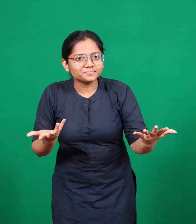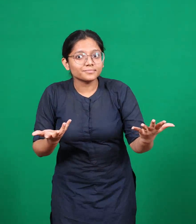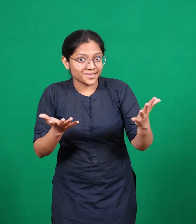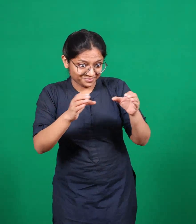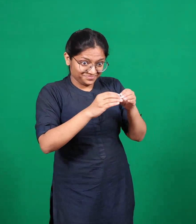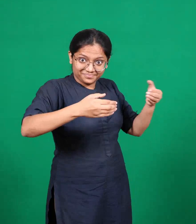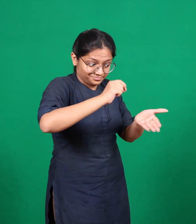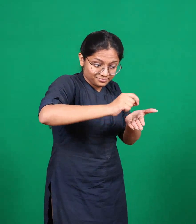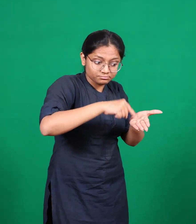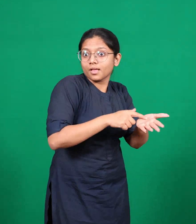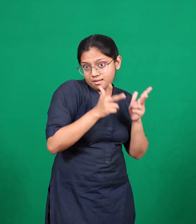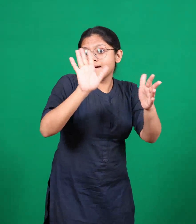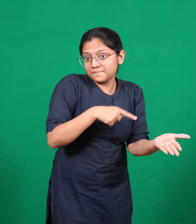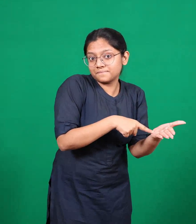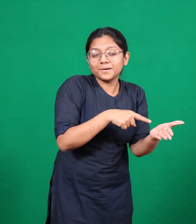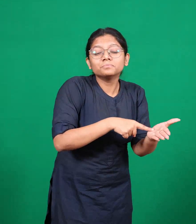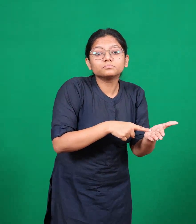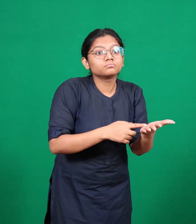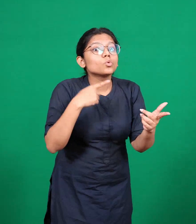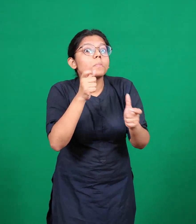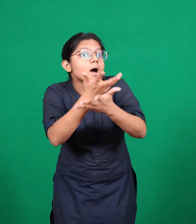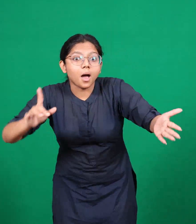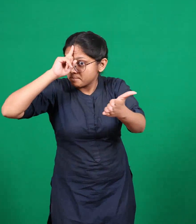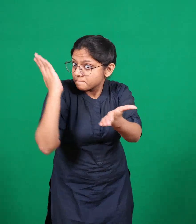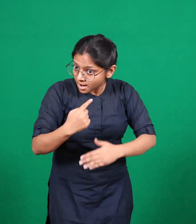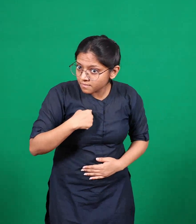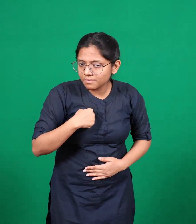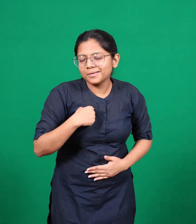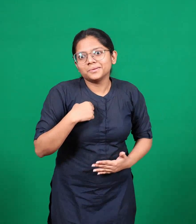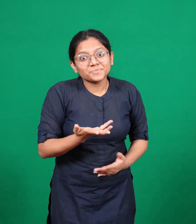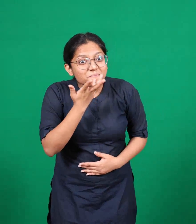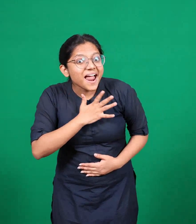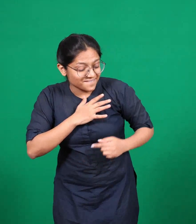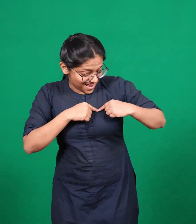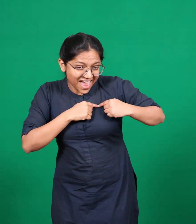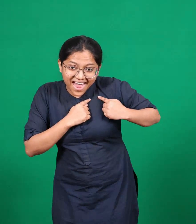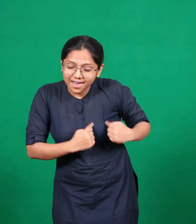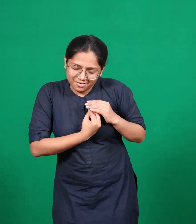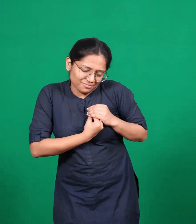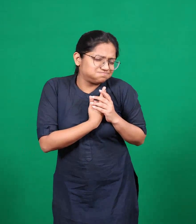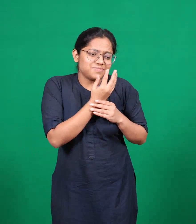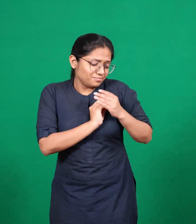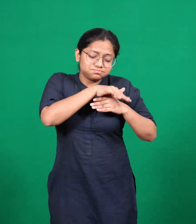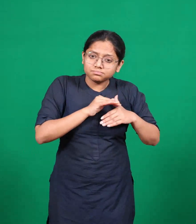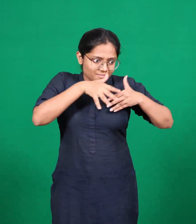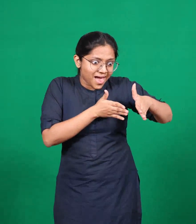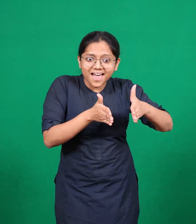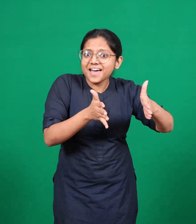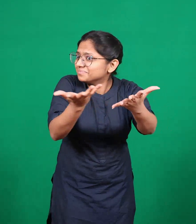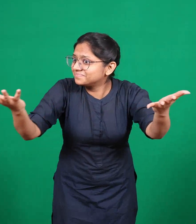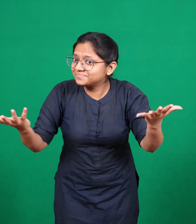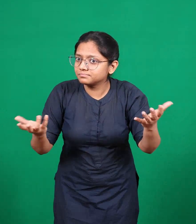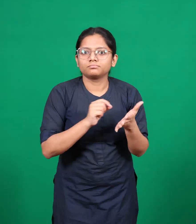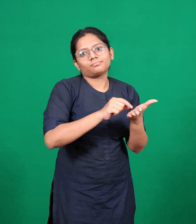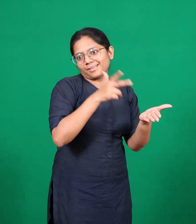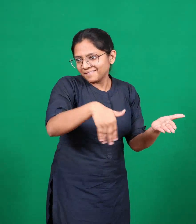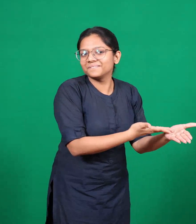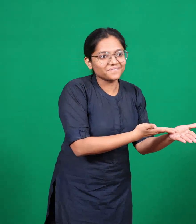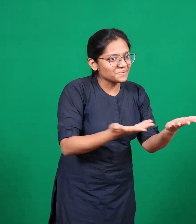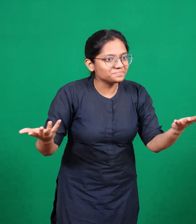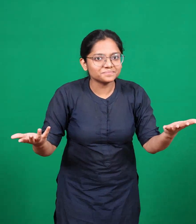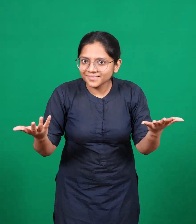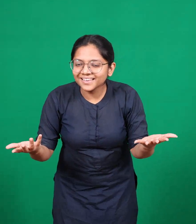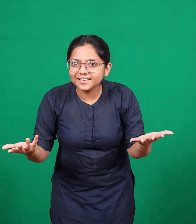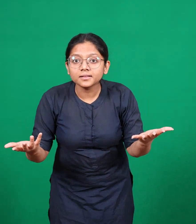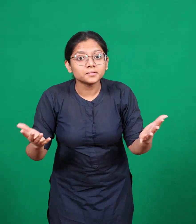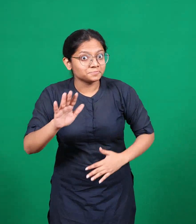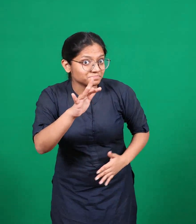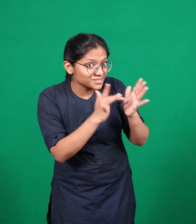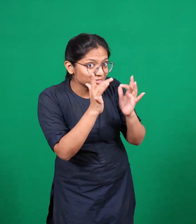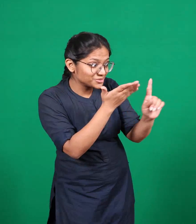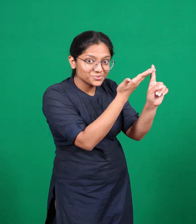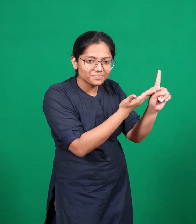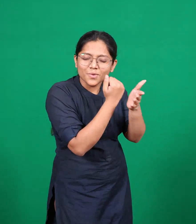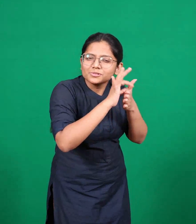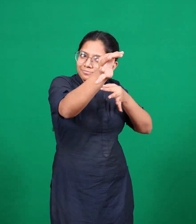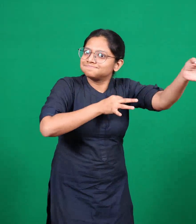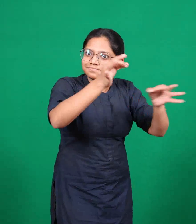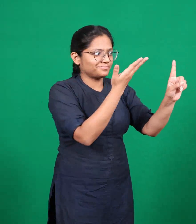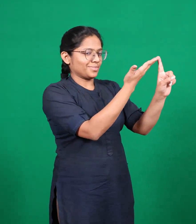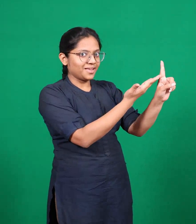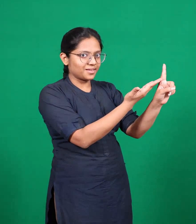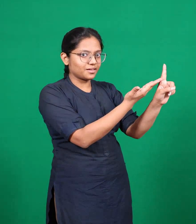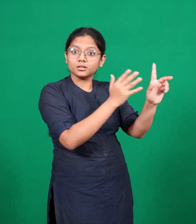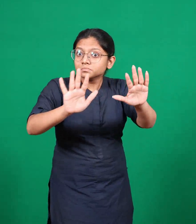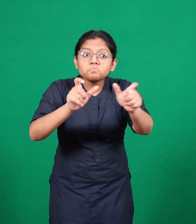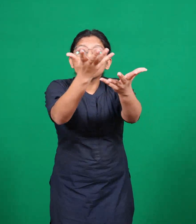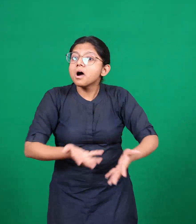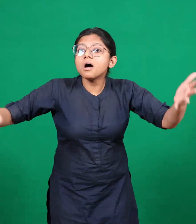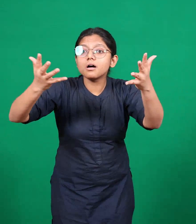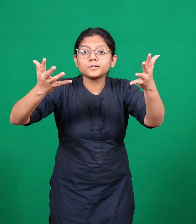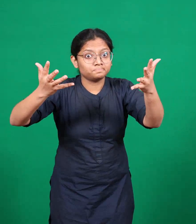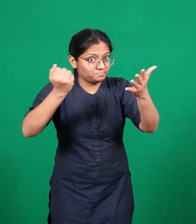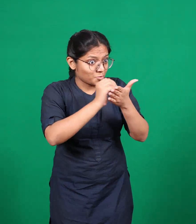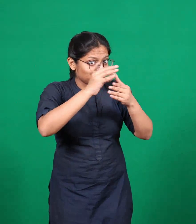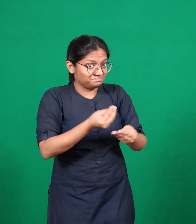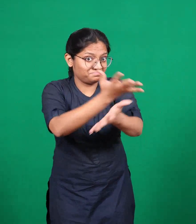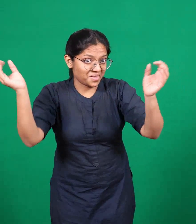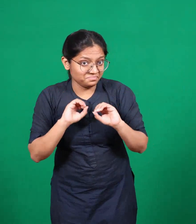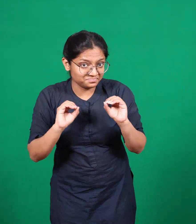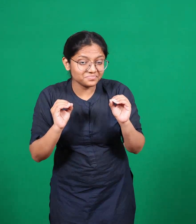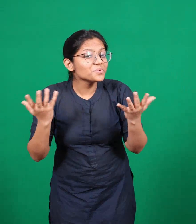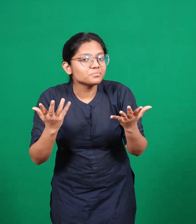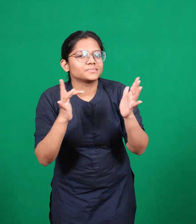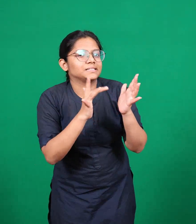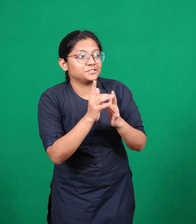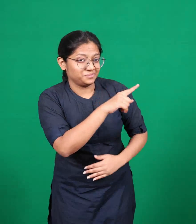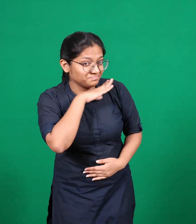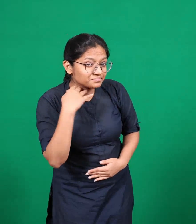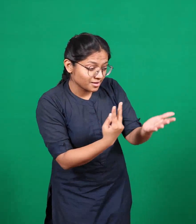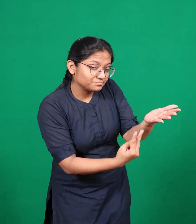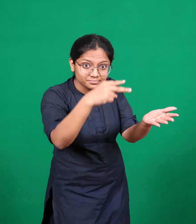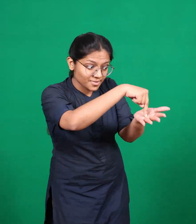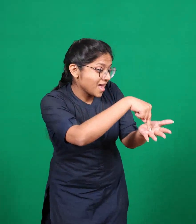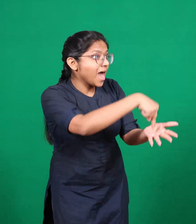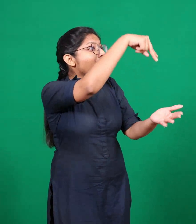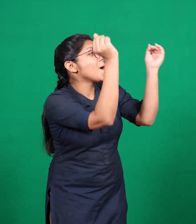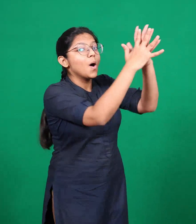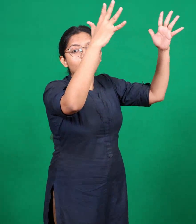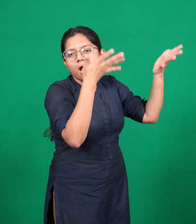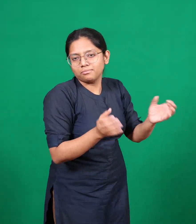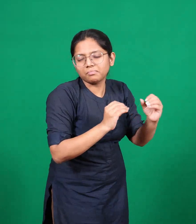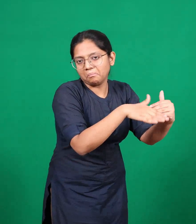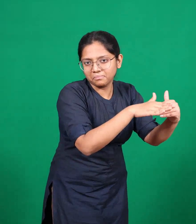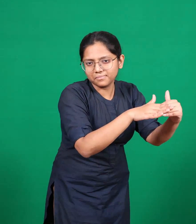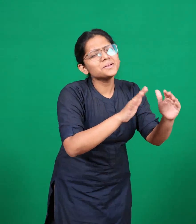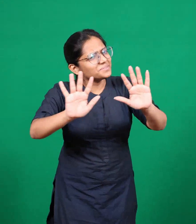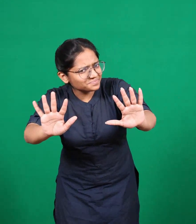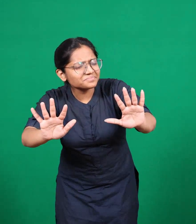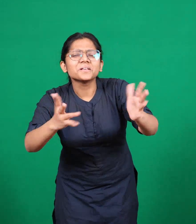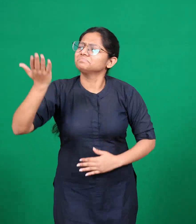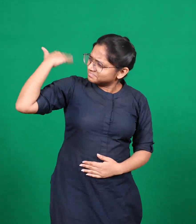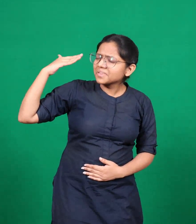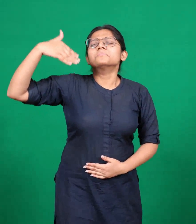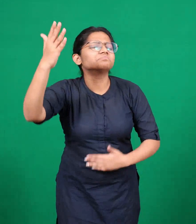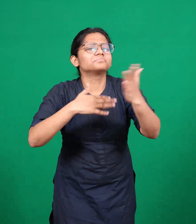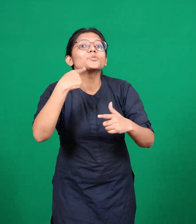Whoever believes in Me, as the Scripture has said: 'Streams of living water will flow from within him.'" He was speaking about the Spirit, whom those who believed in Him were later to receive.